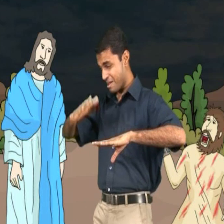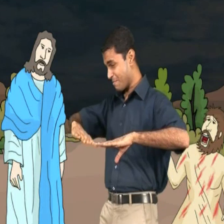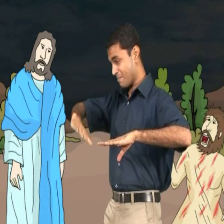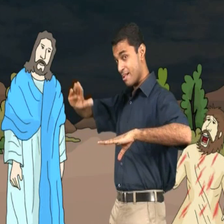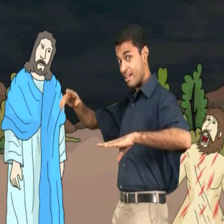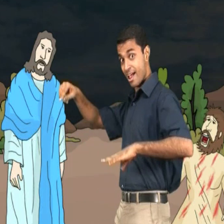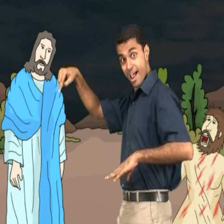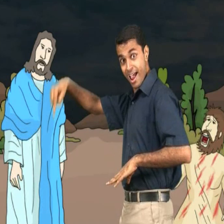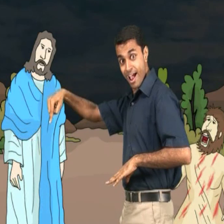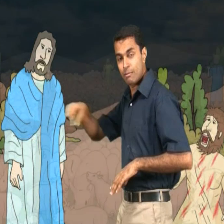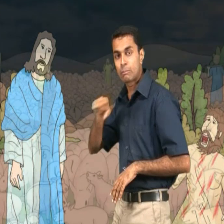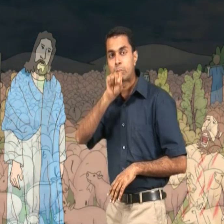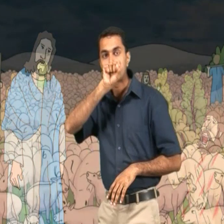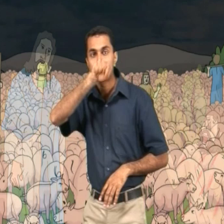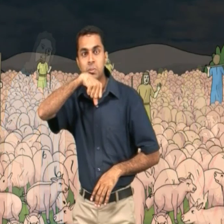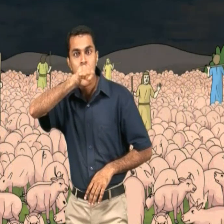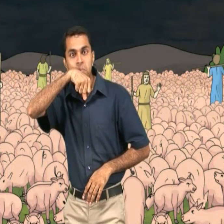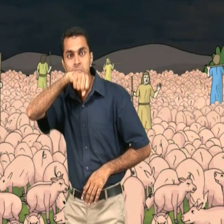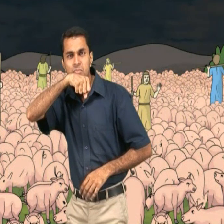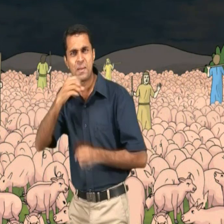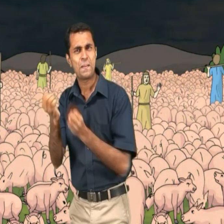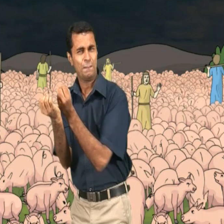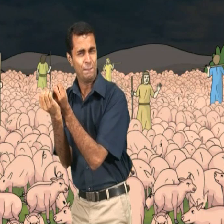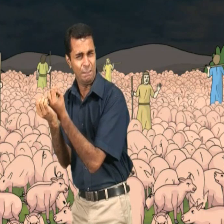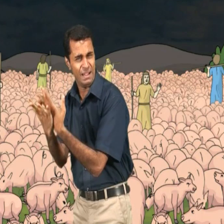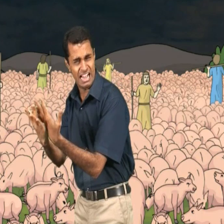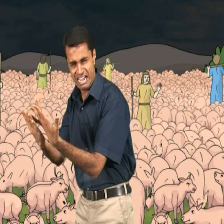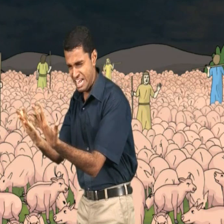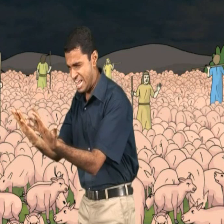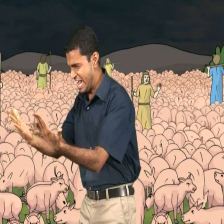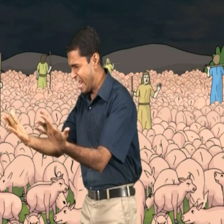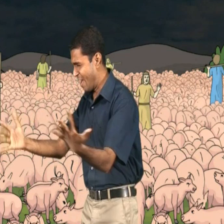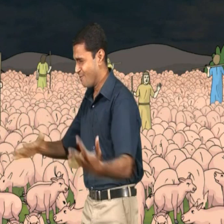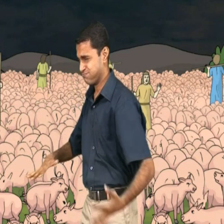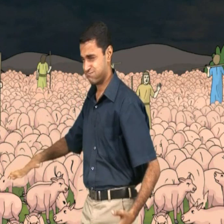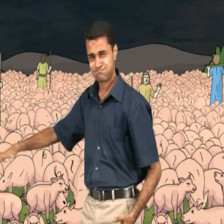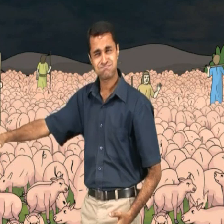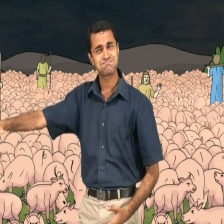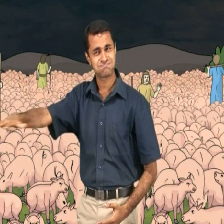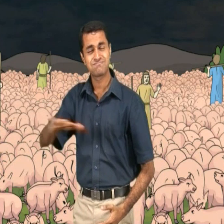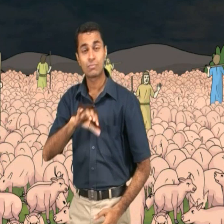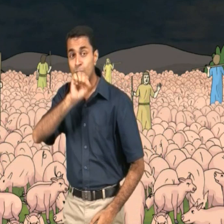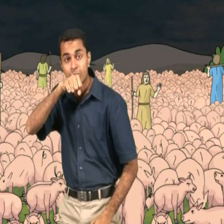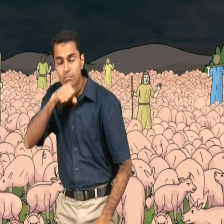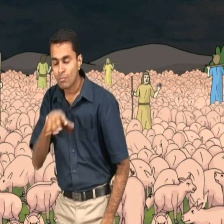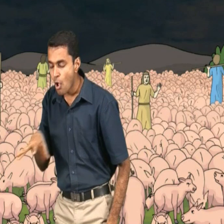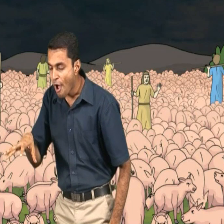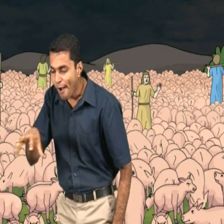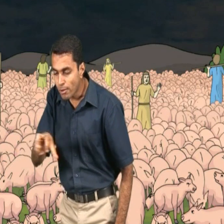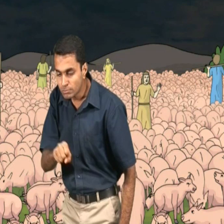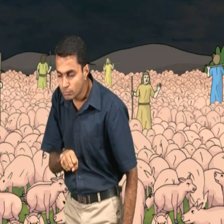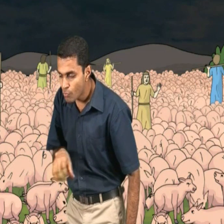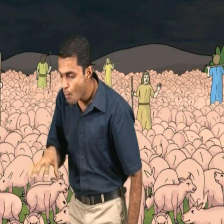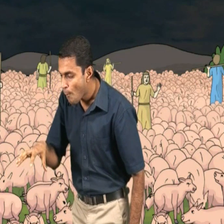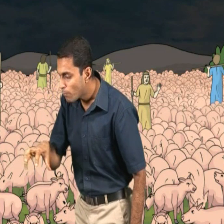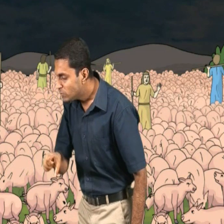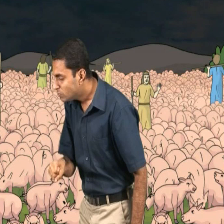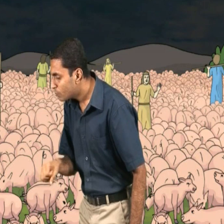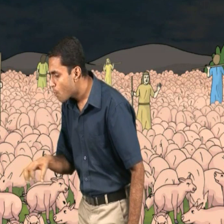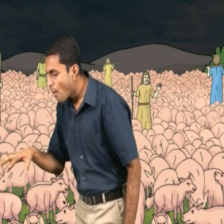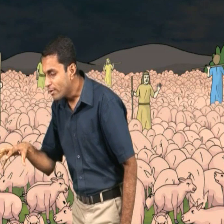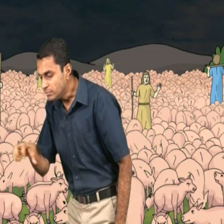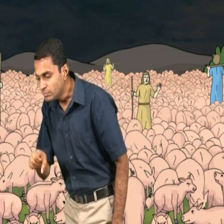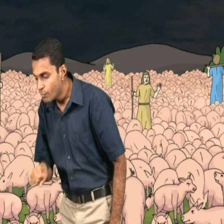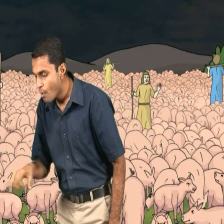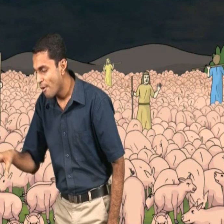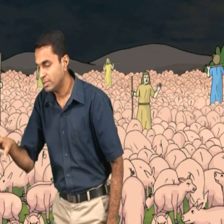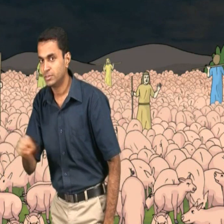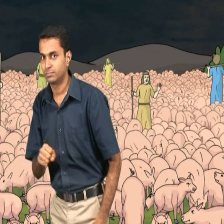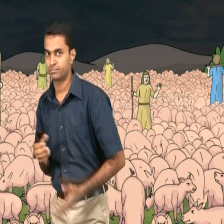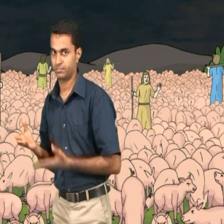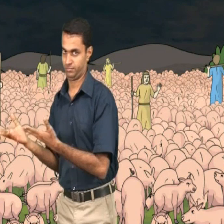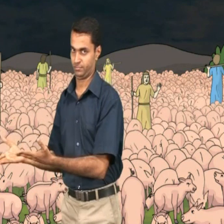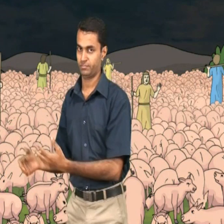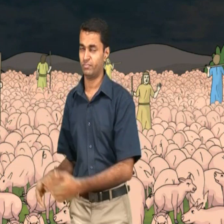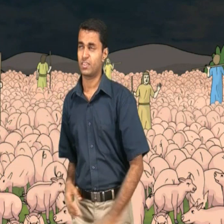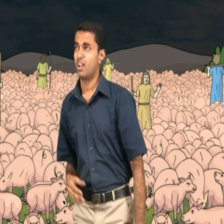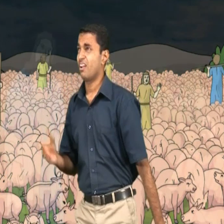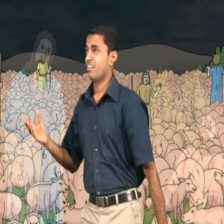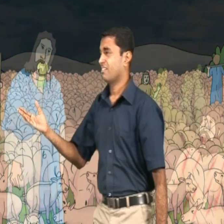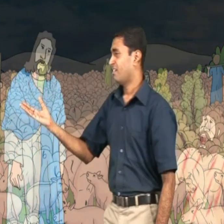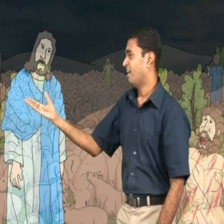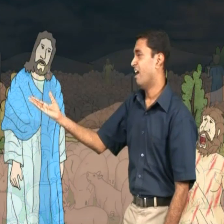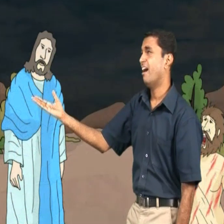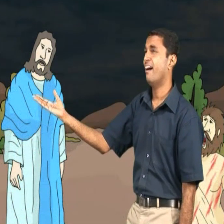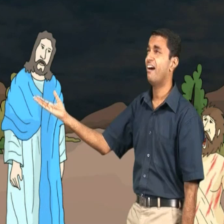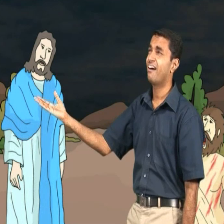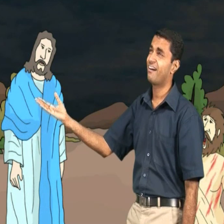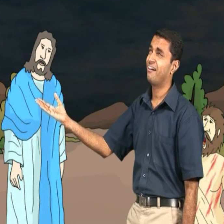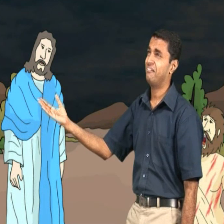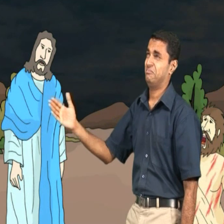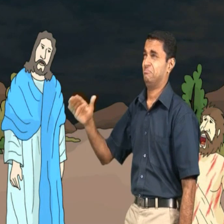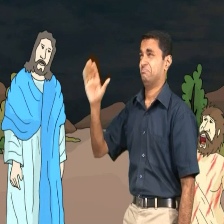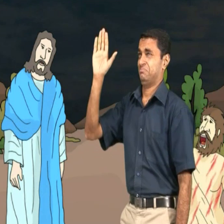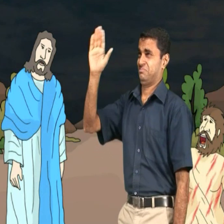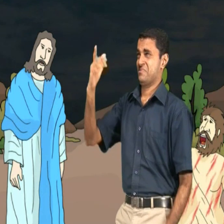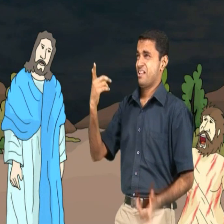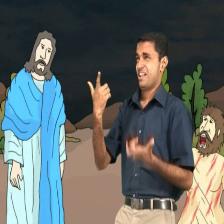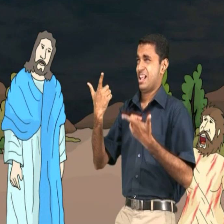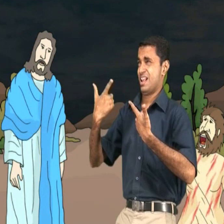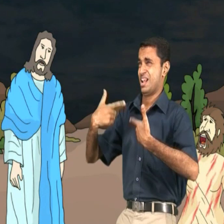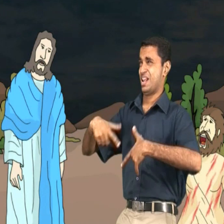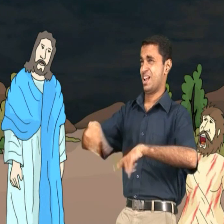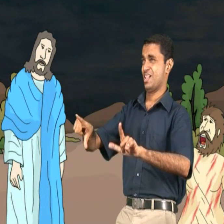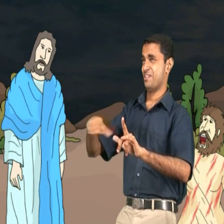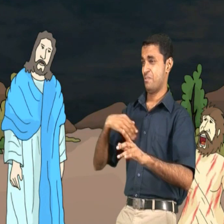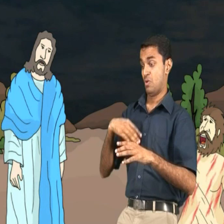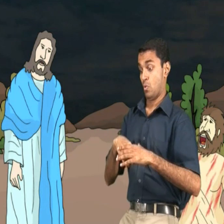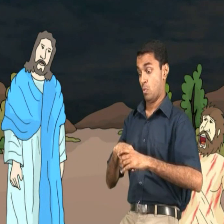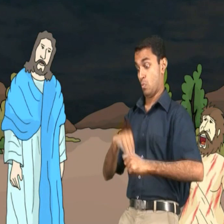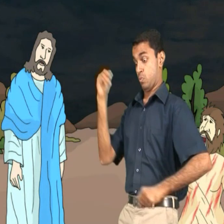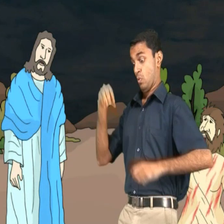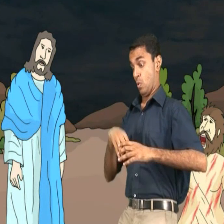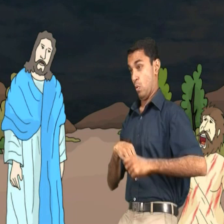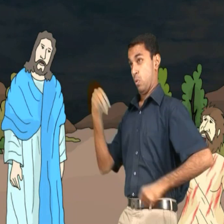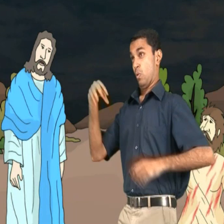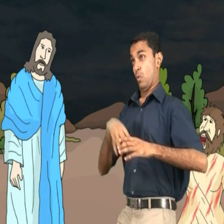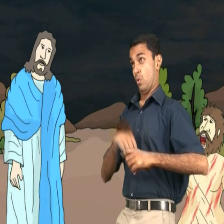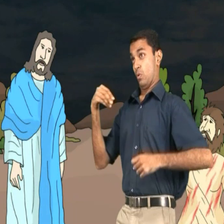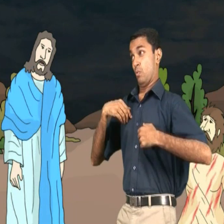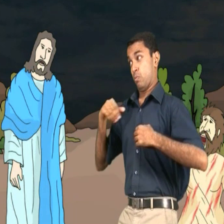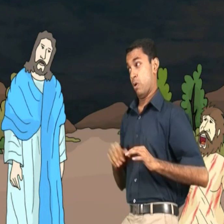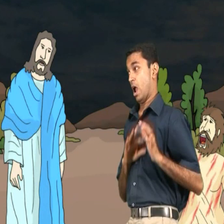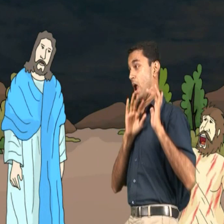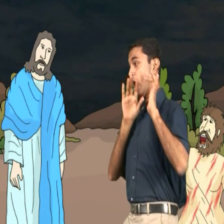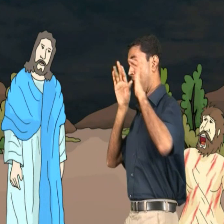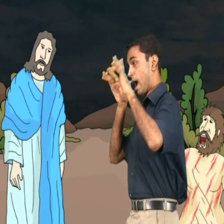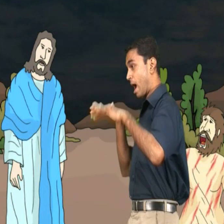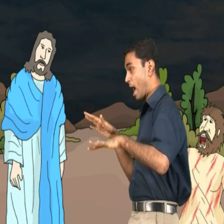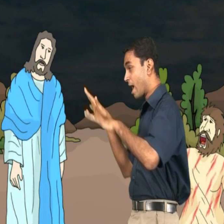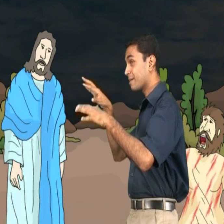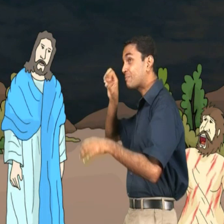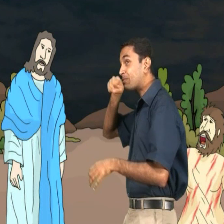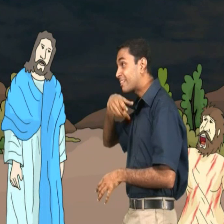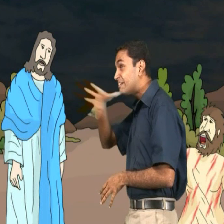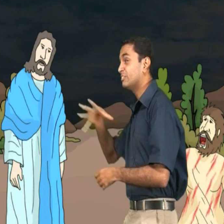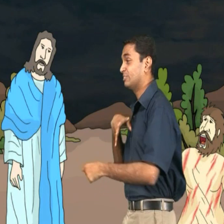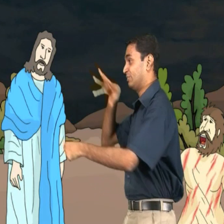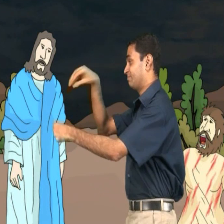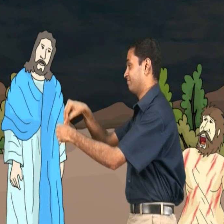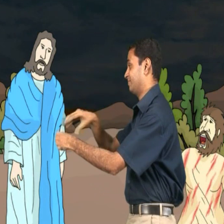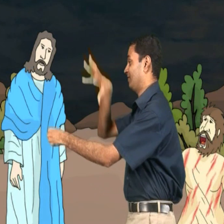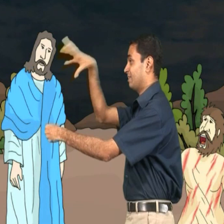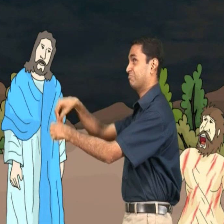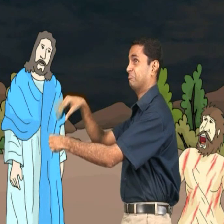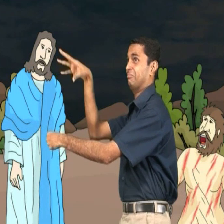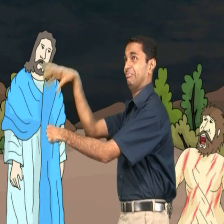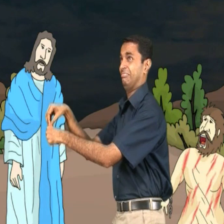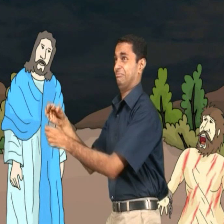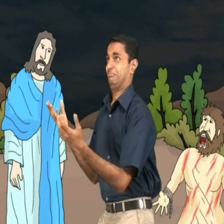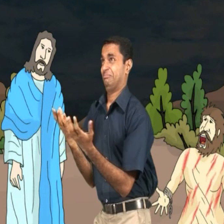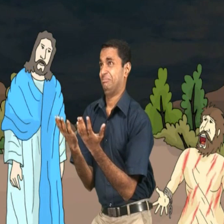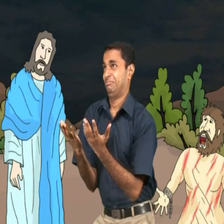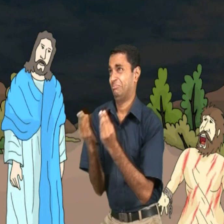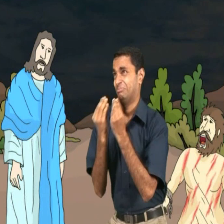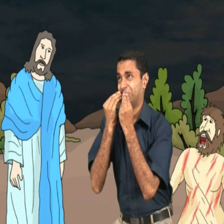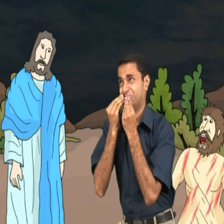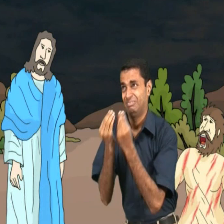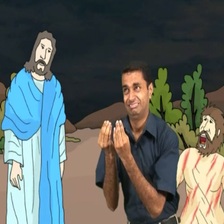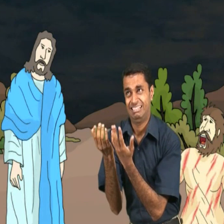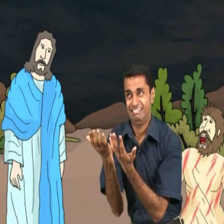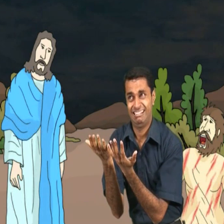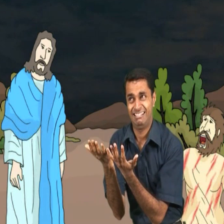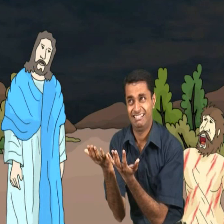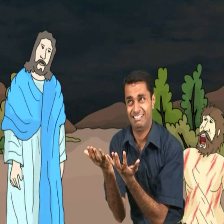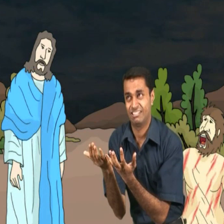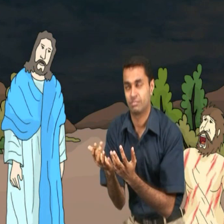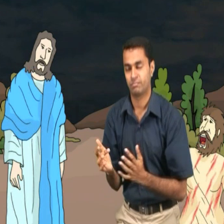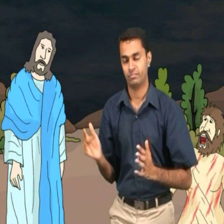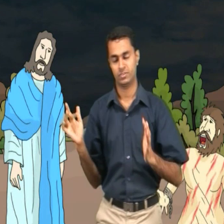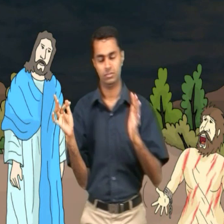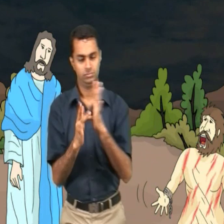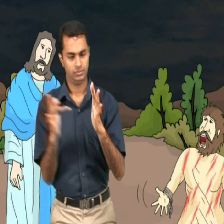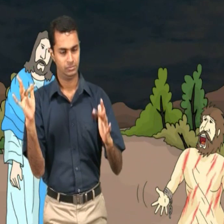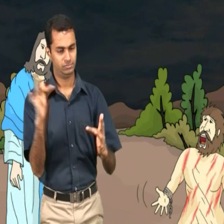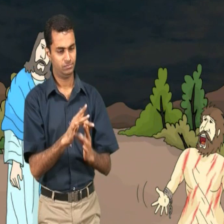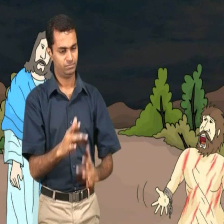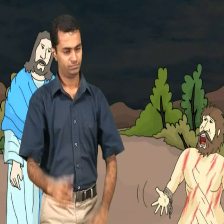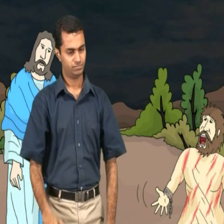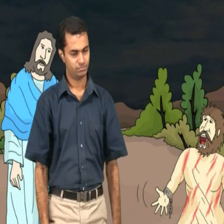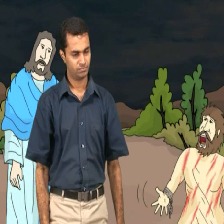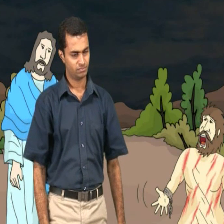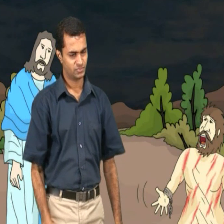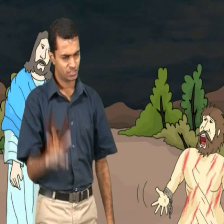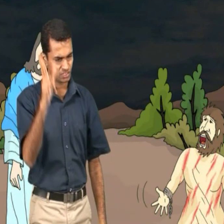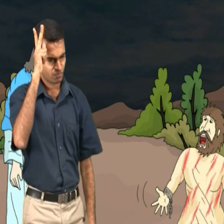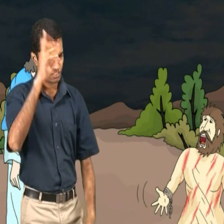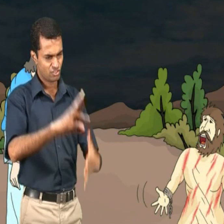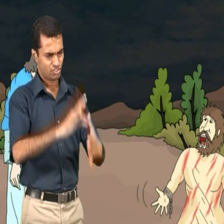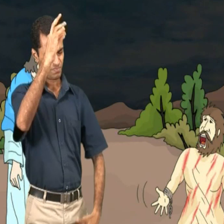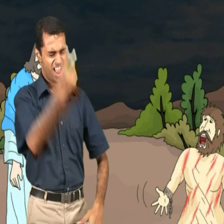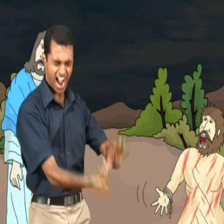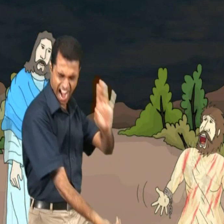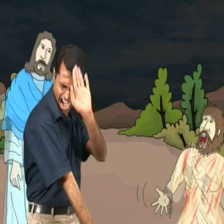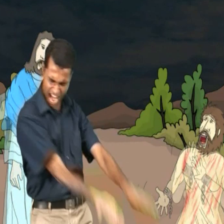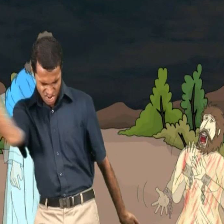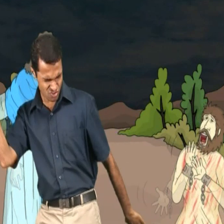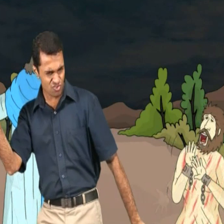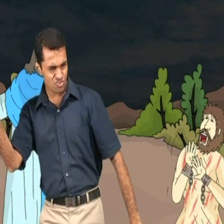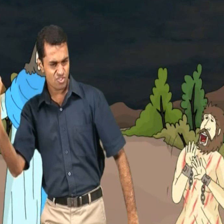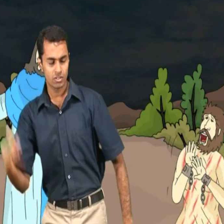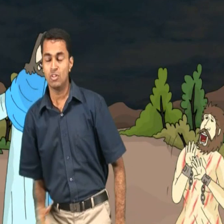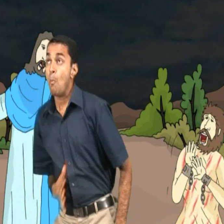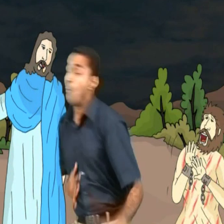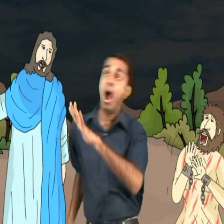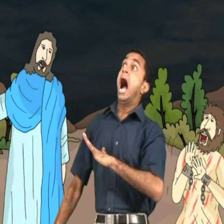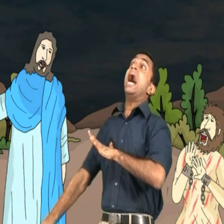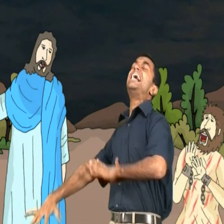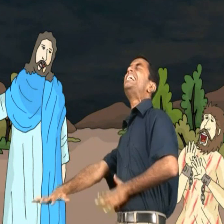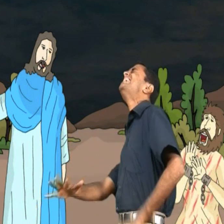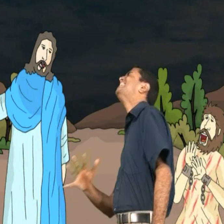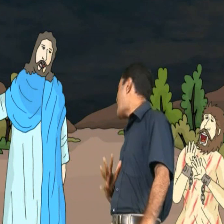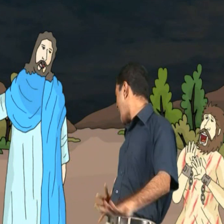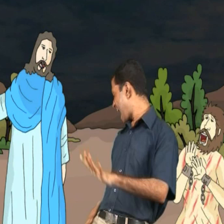There on the nearby hillside a large herd of pigs was feeding. So the demons begged Jesus, “Send us to the pigs, so that we may enter them.”